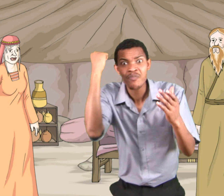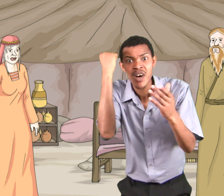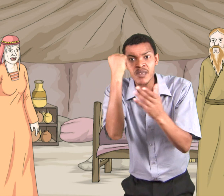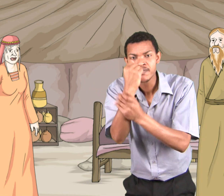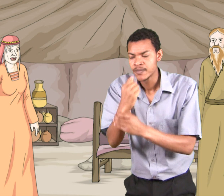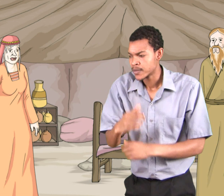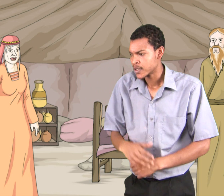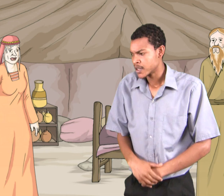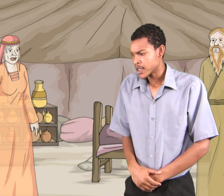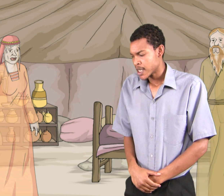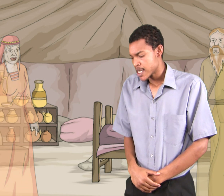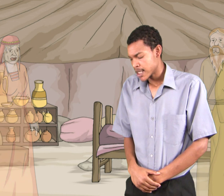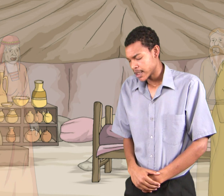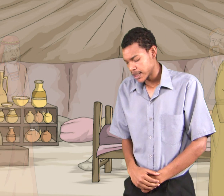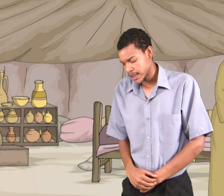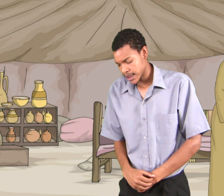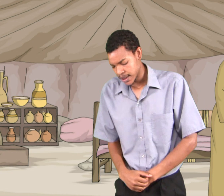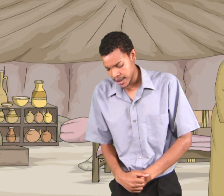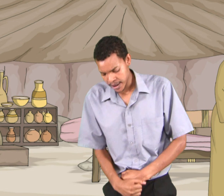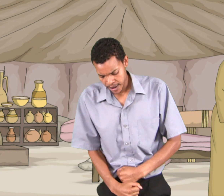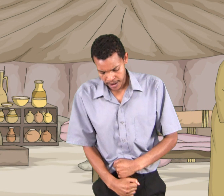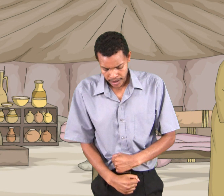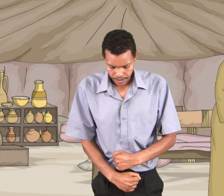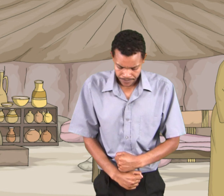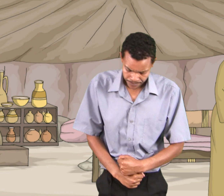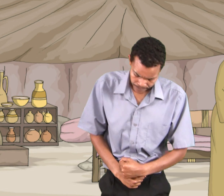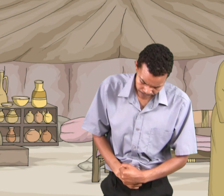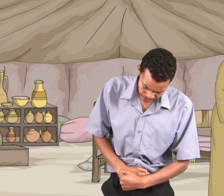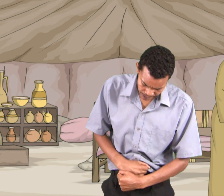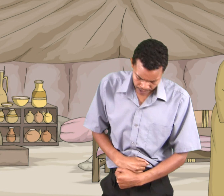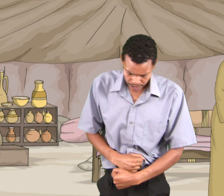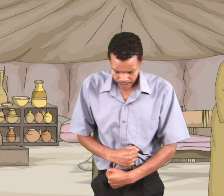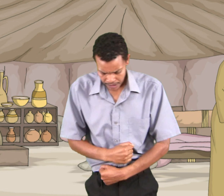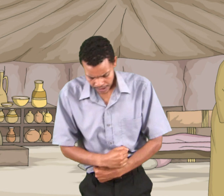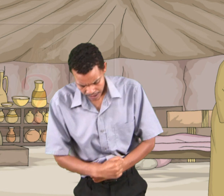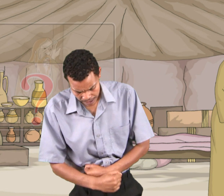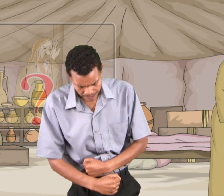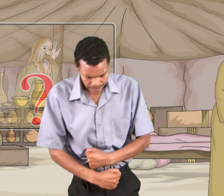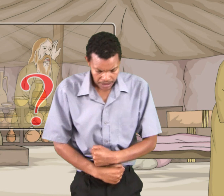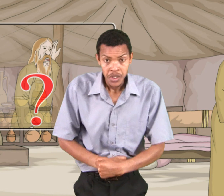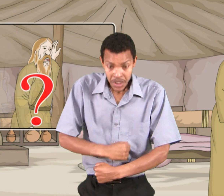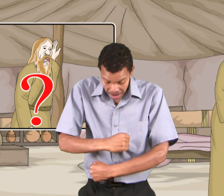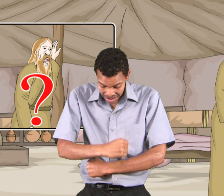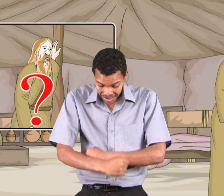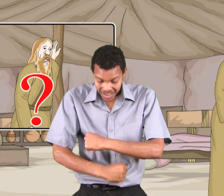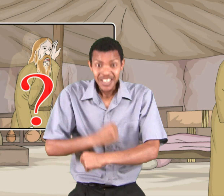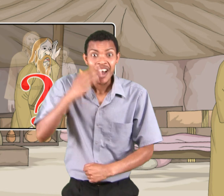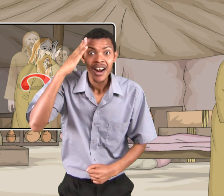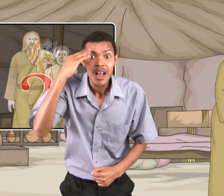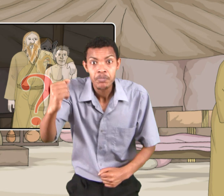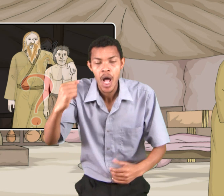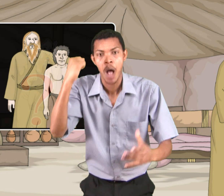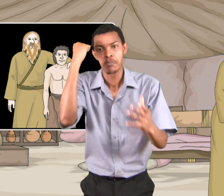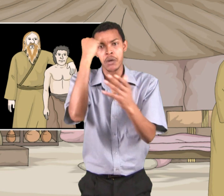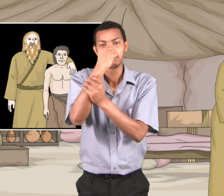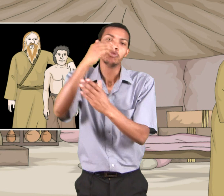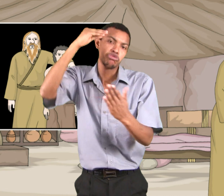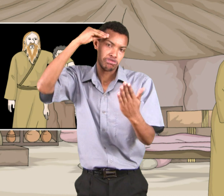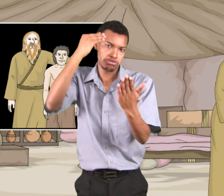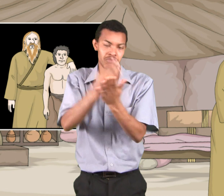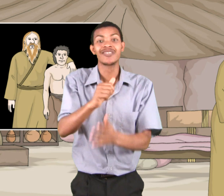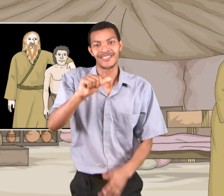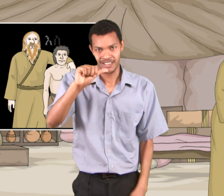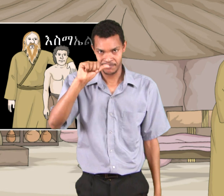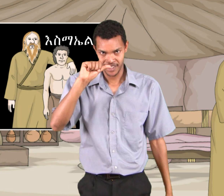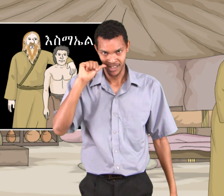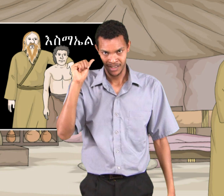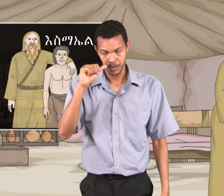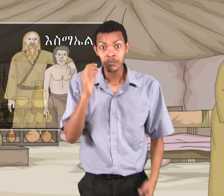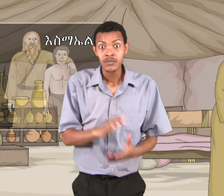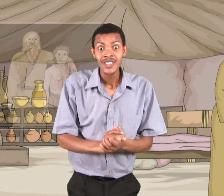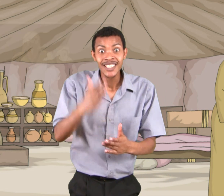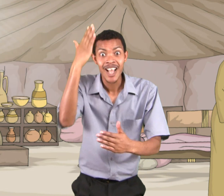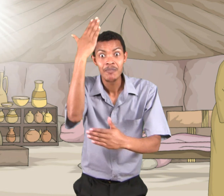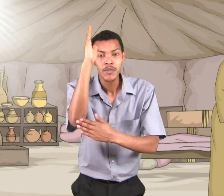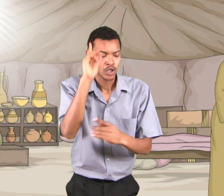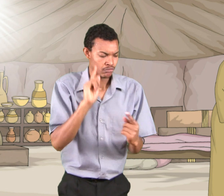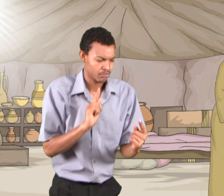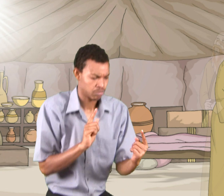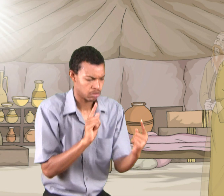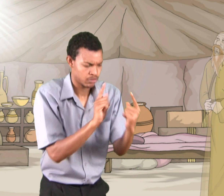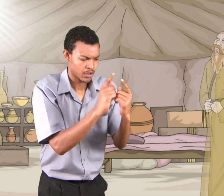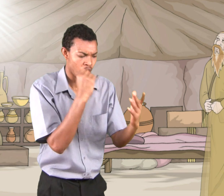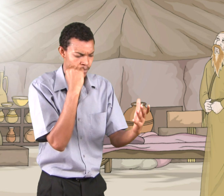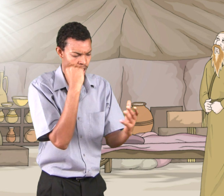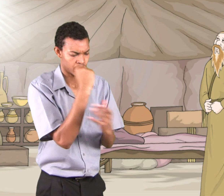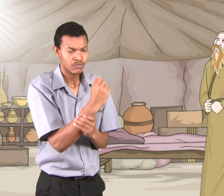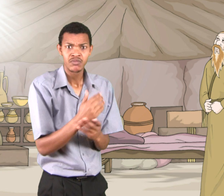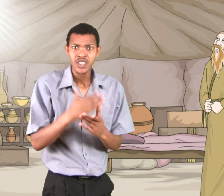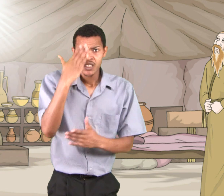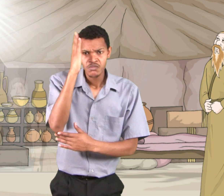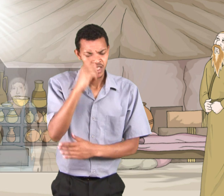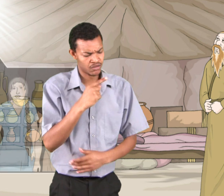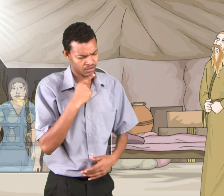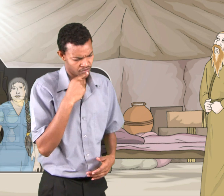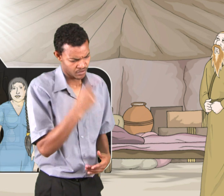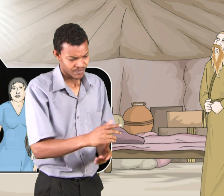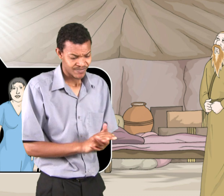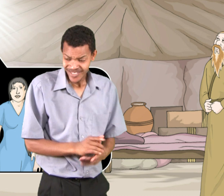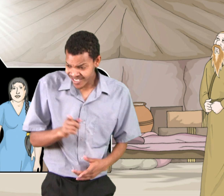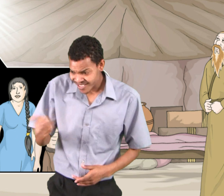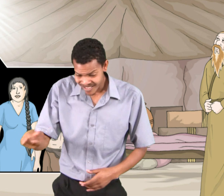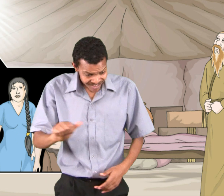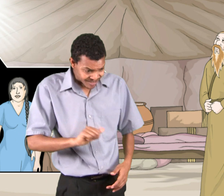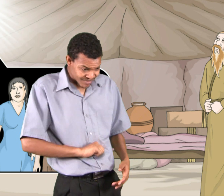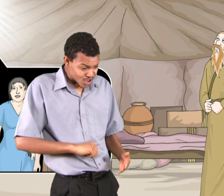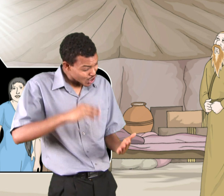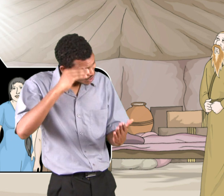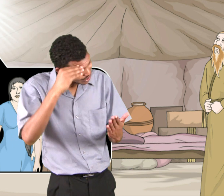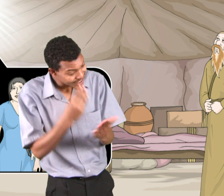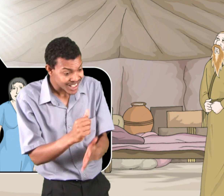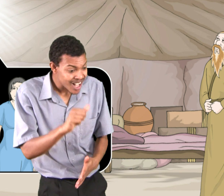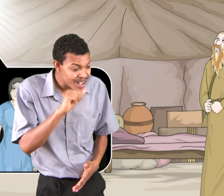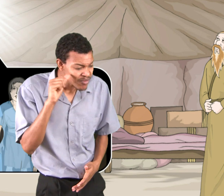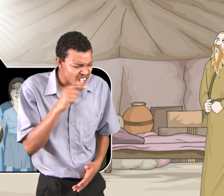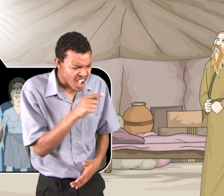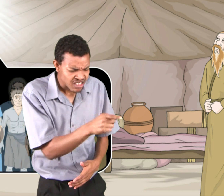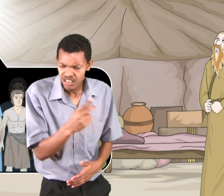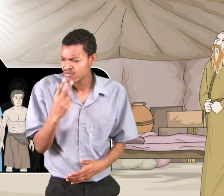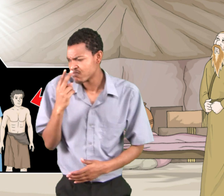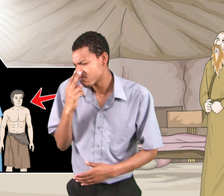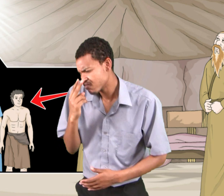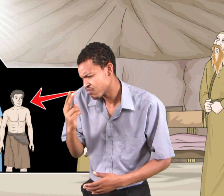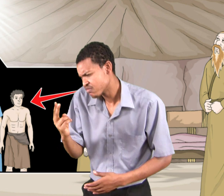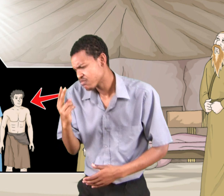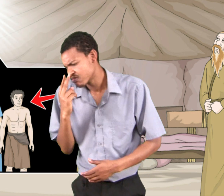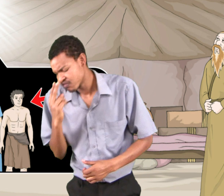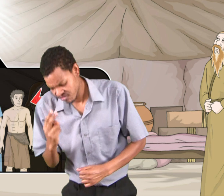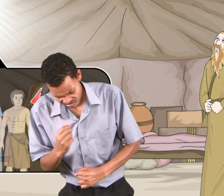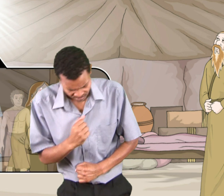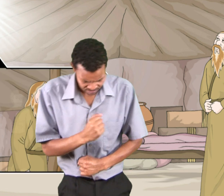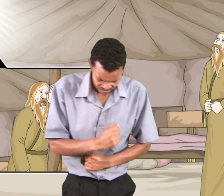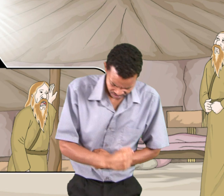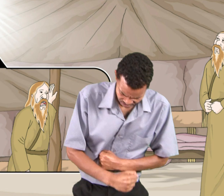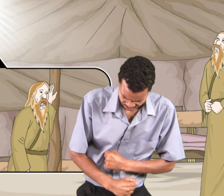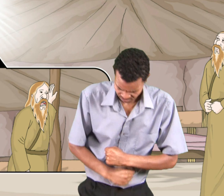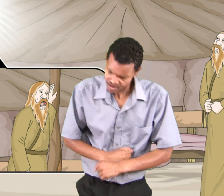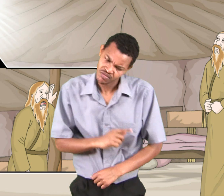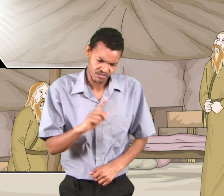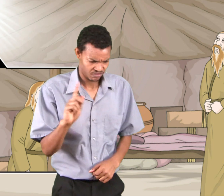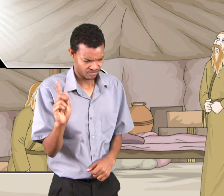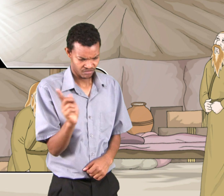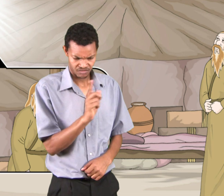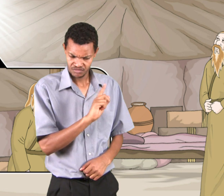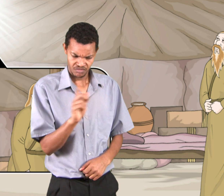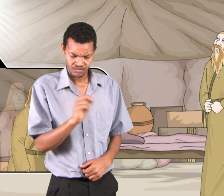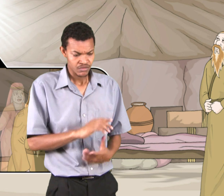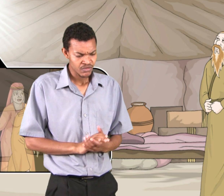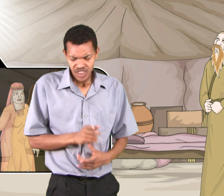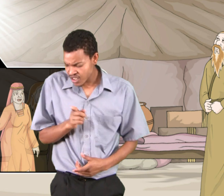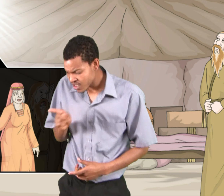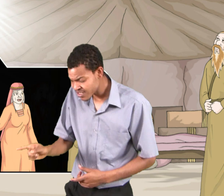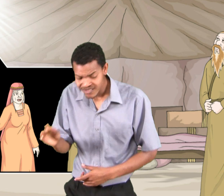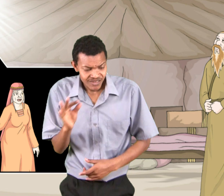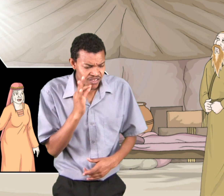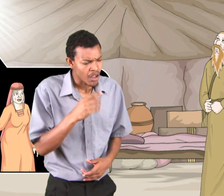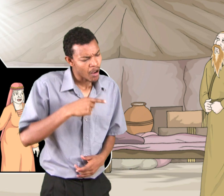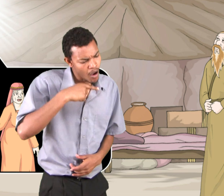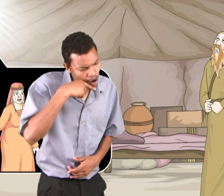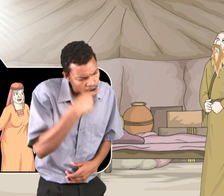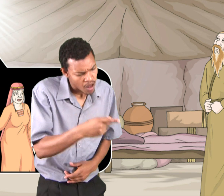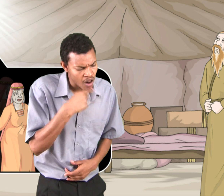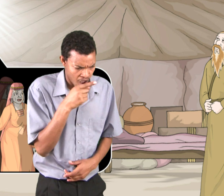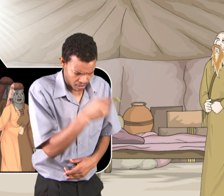Now this matter distressed Abraham greatly because it concerned his son Ishmael. But God said to Abraham, “Do not be distressed about the boy and your maidservant.